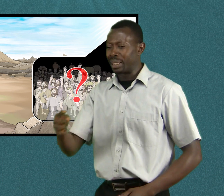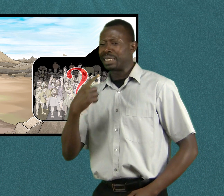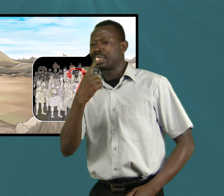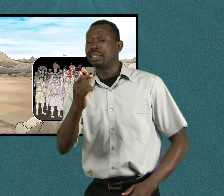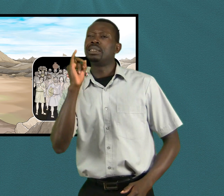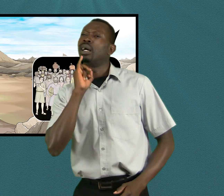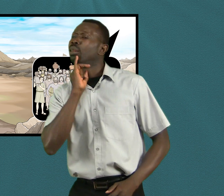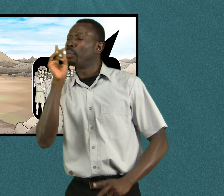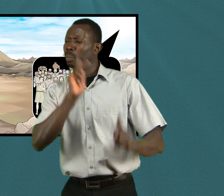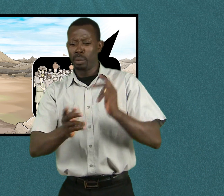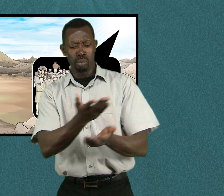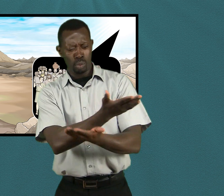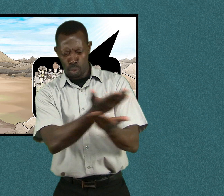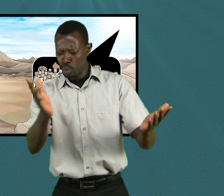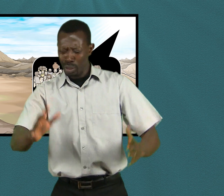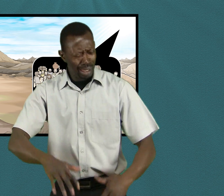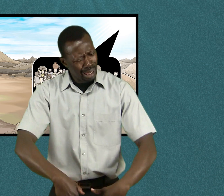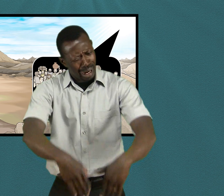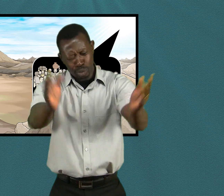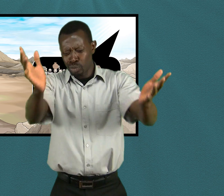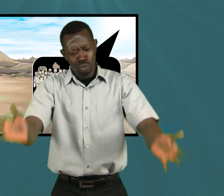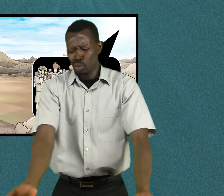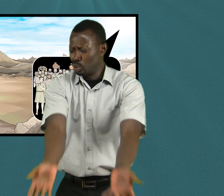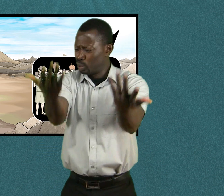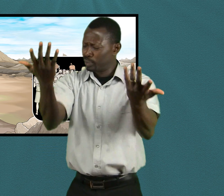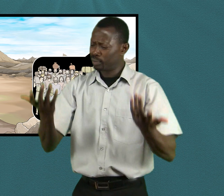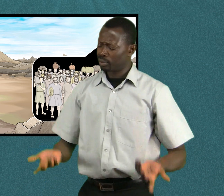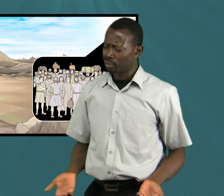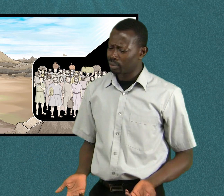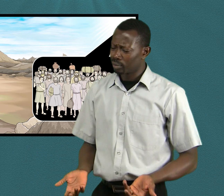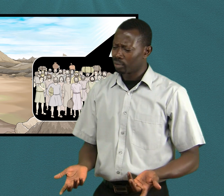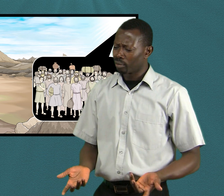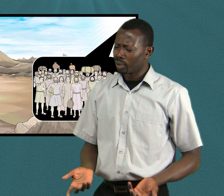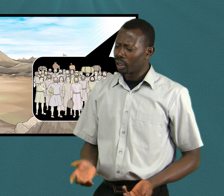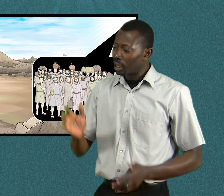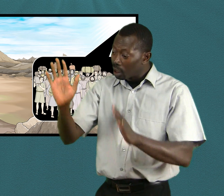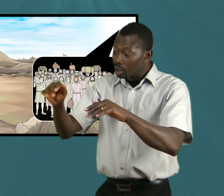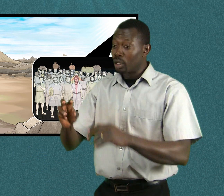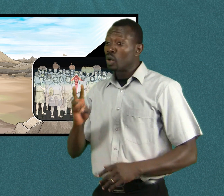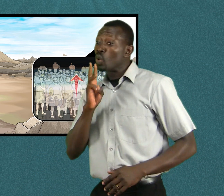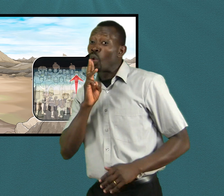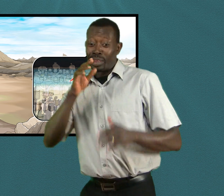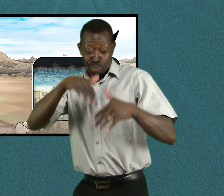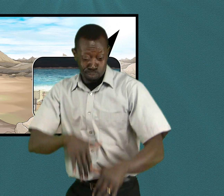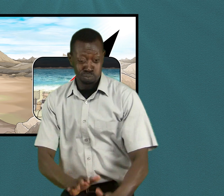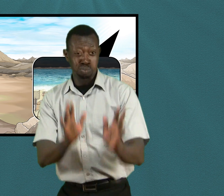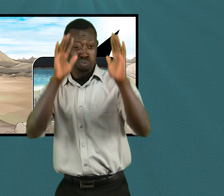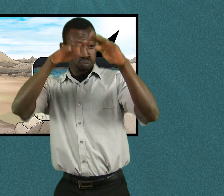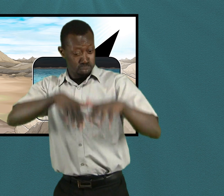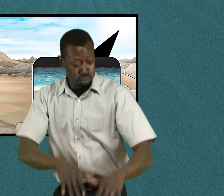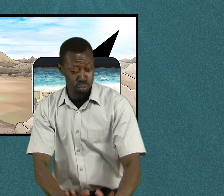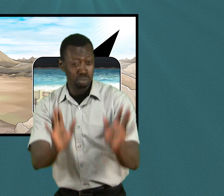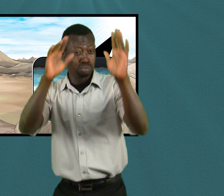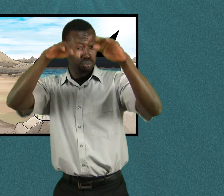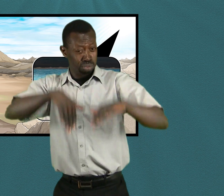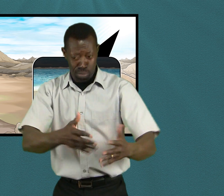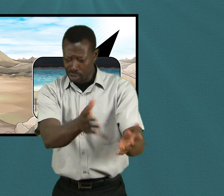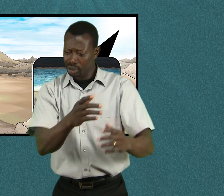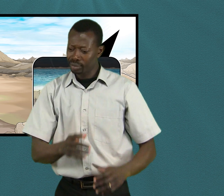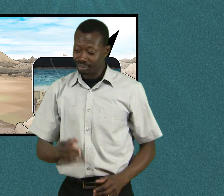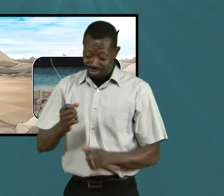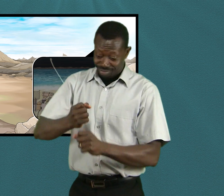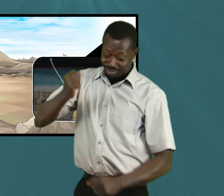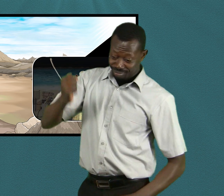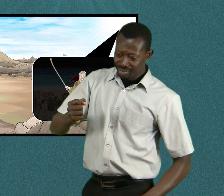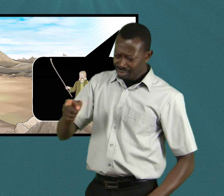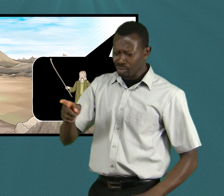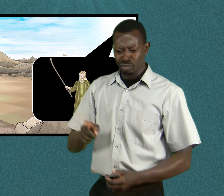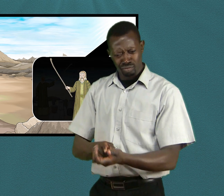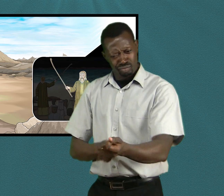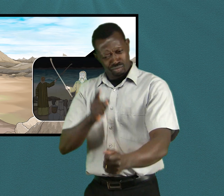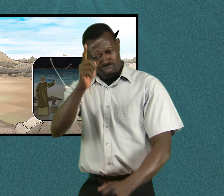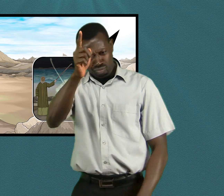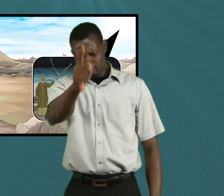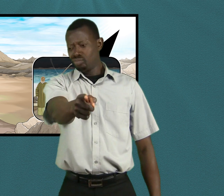Tell the Israelites to go forward.